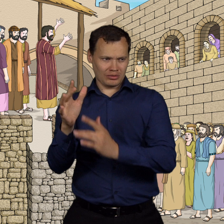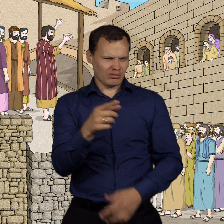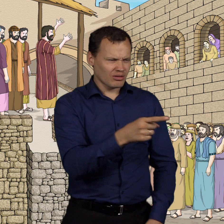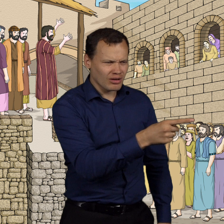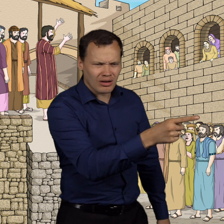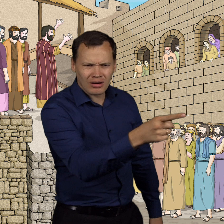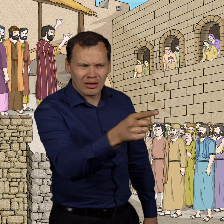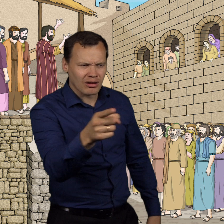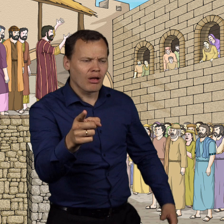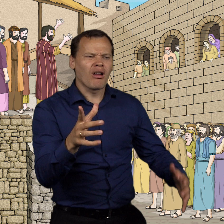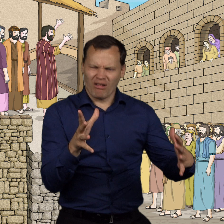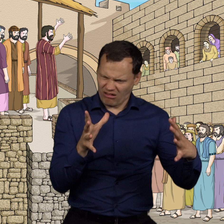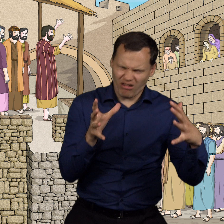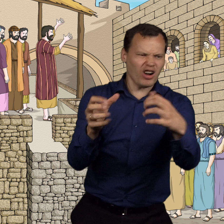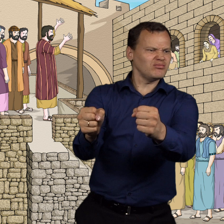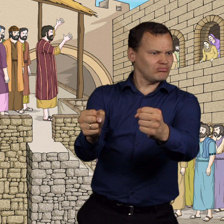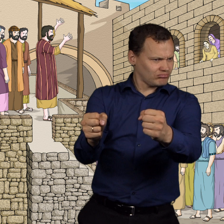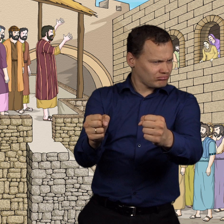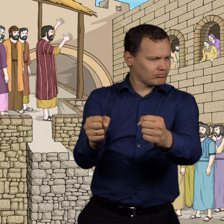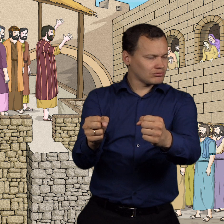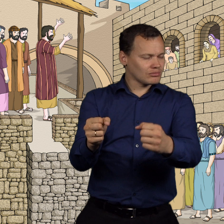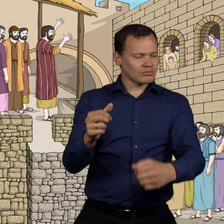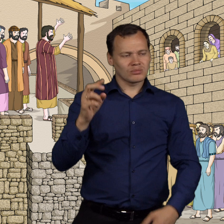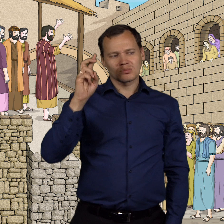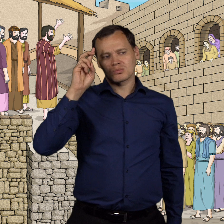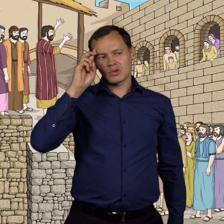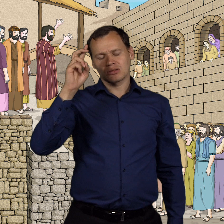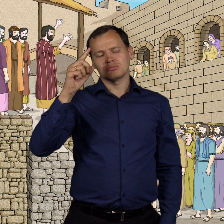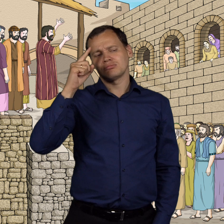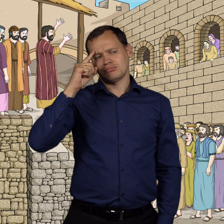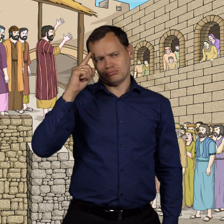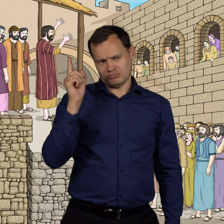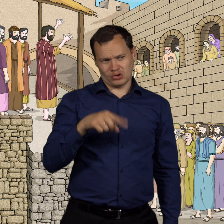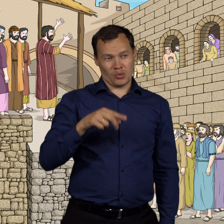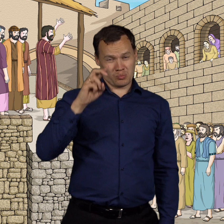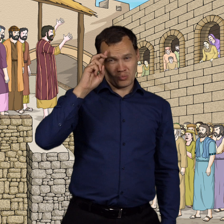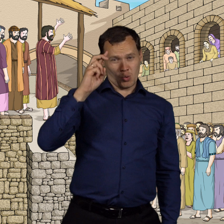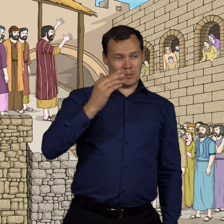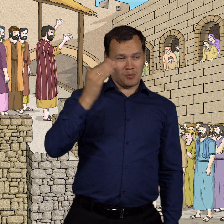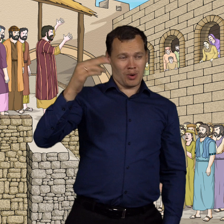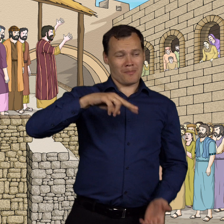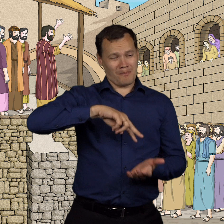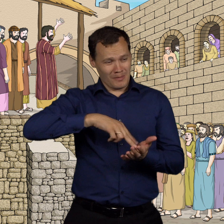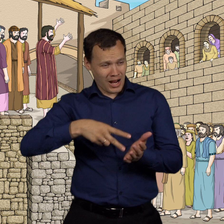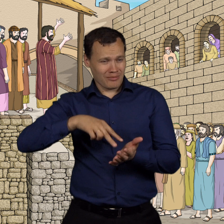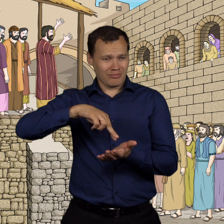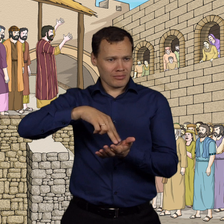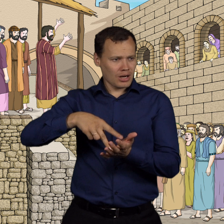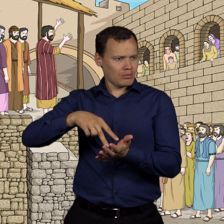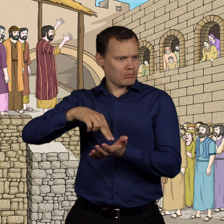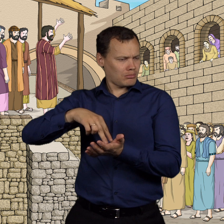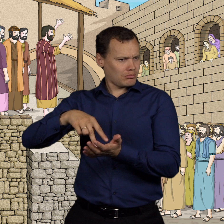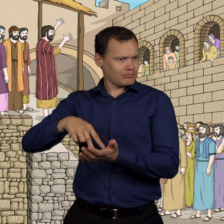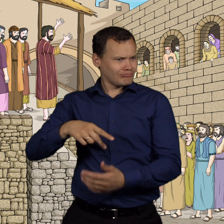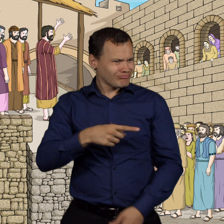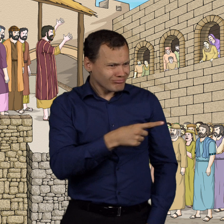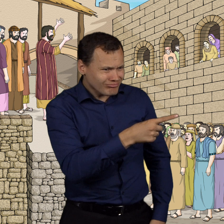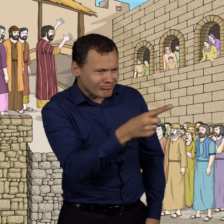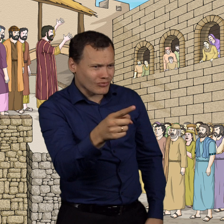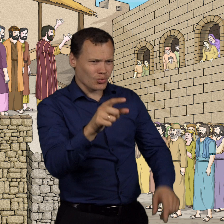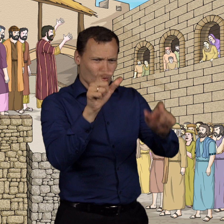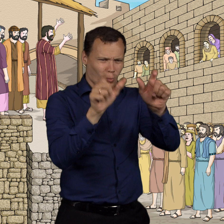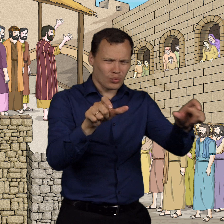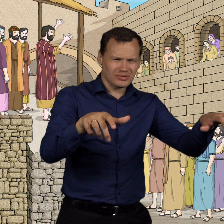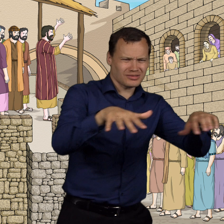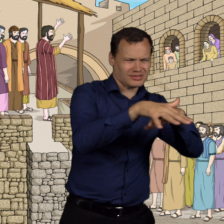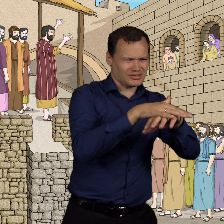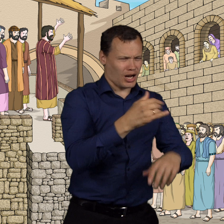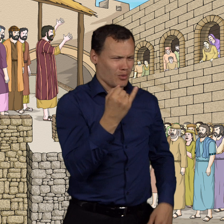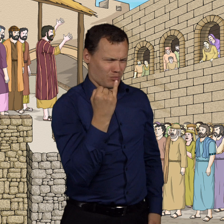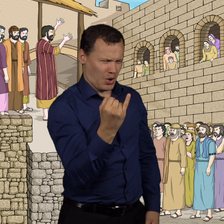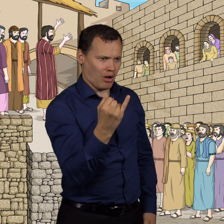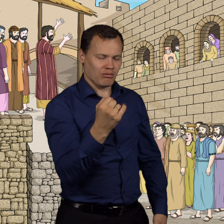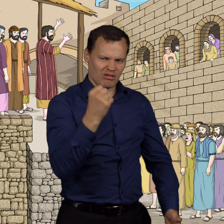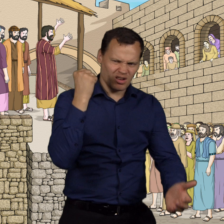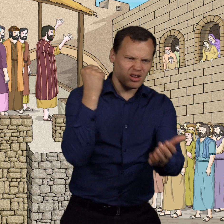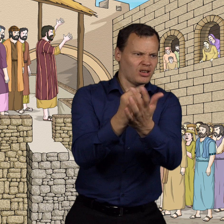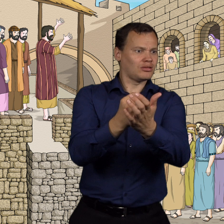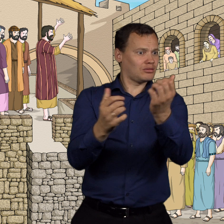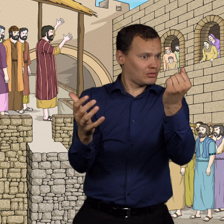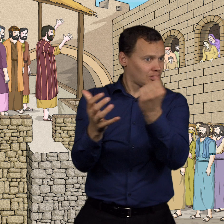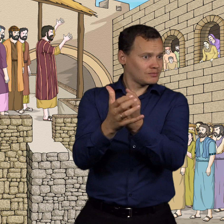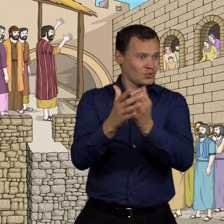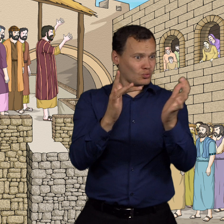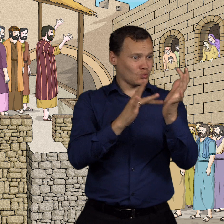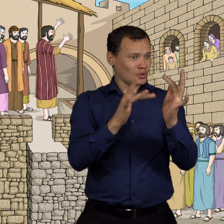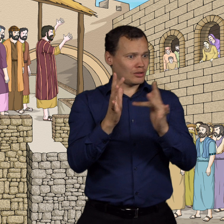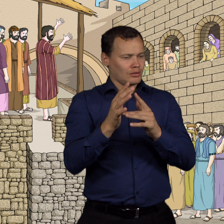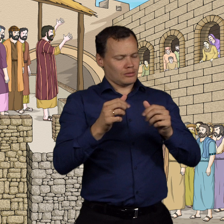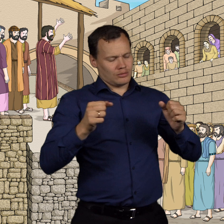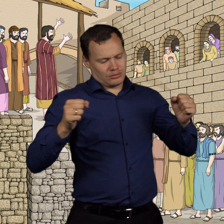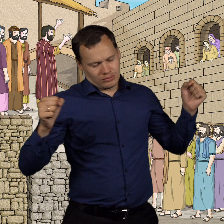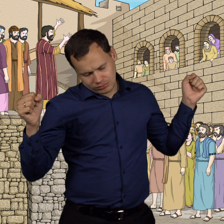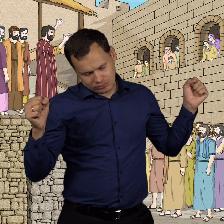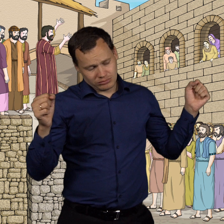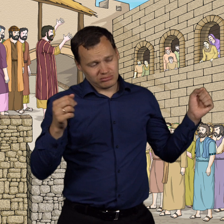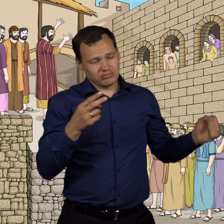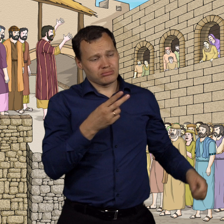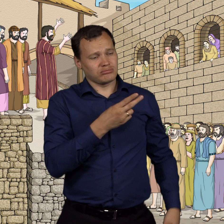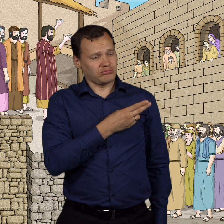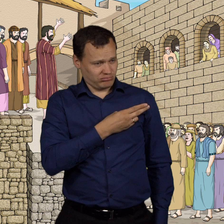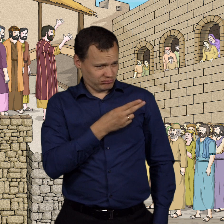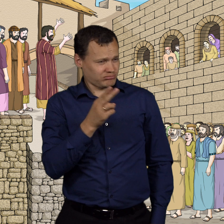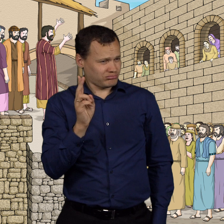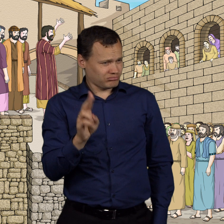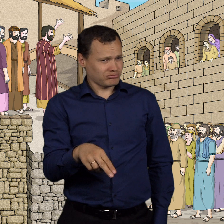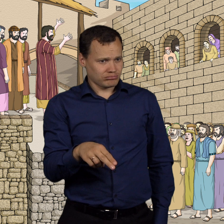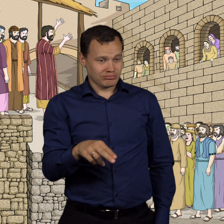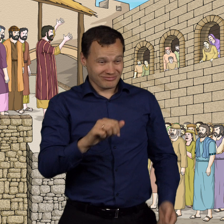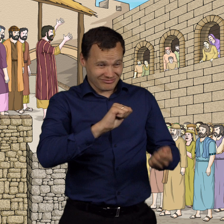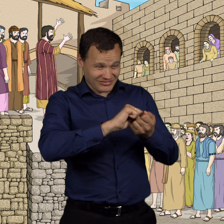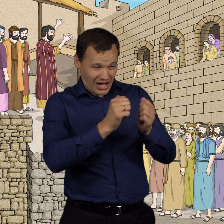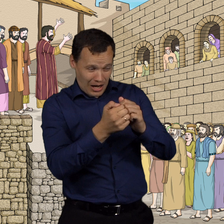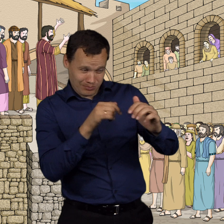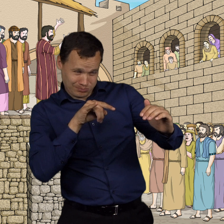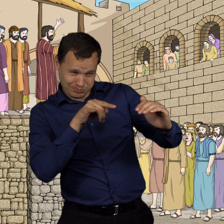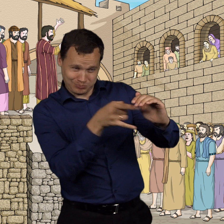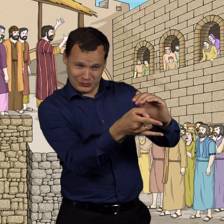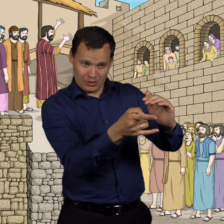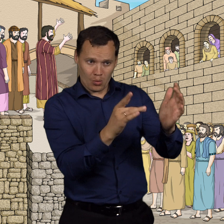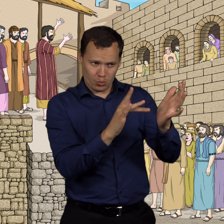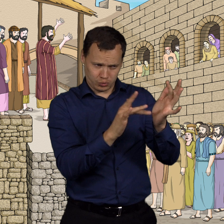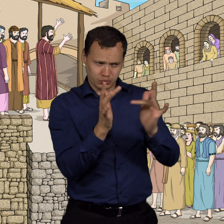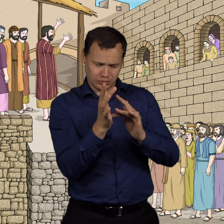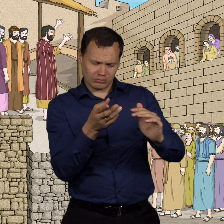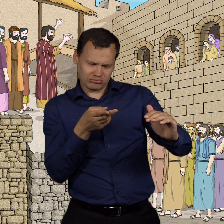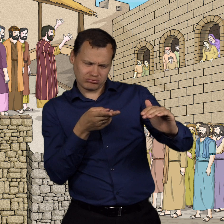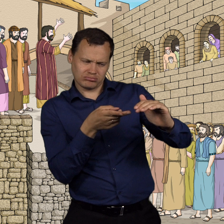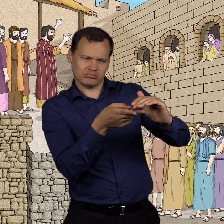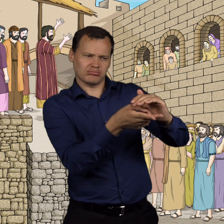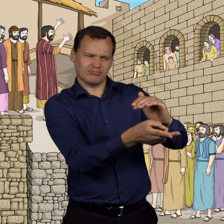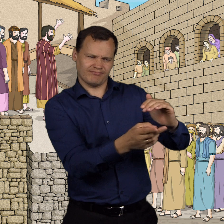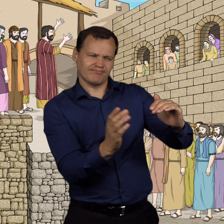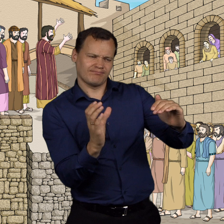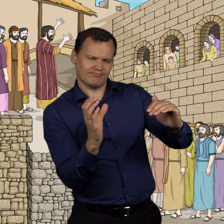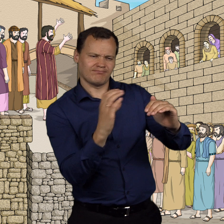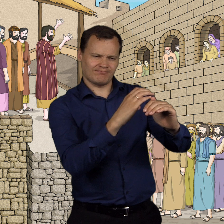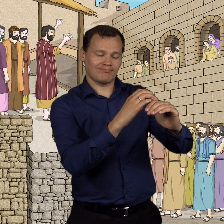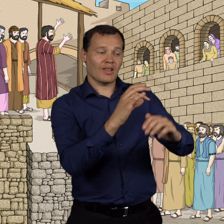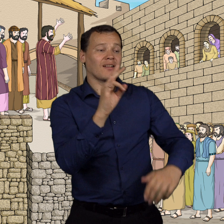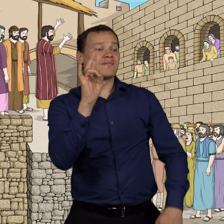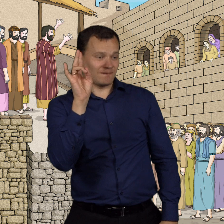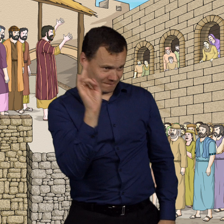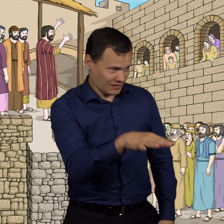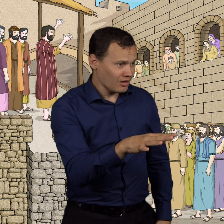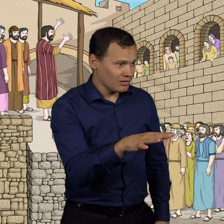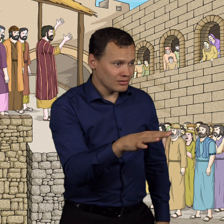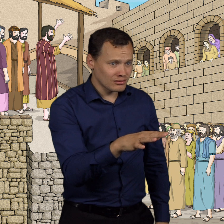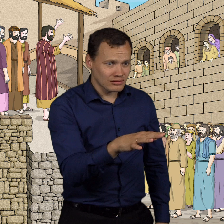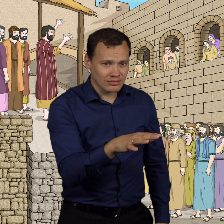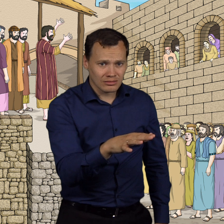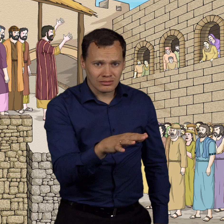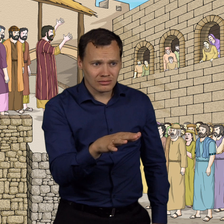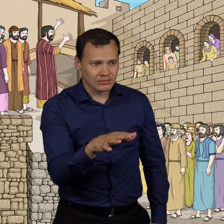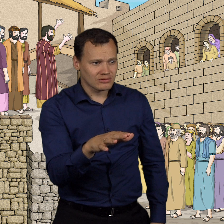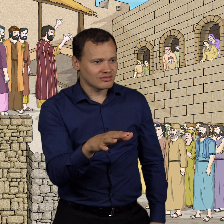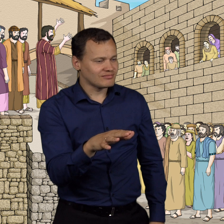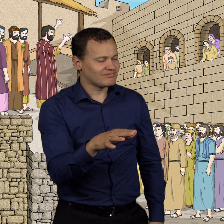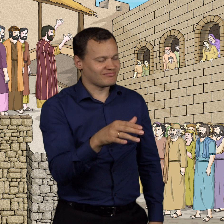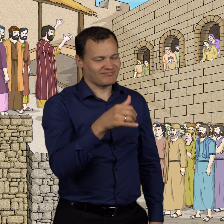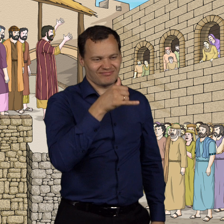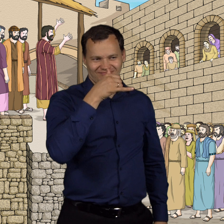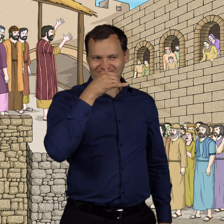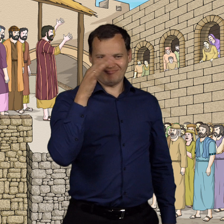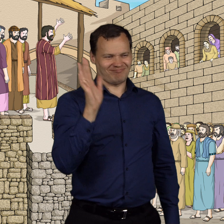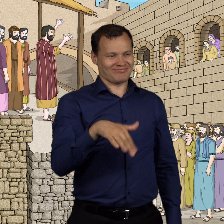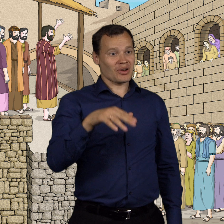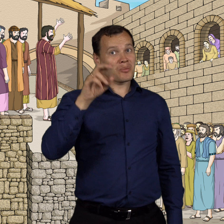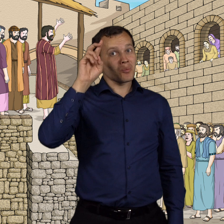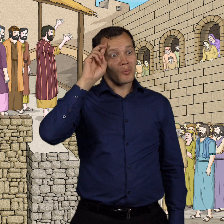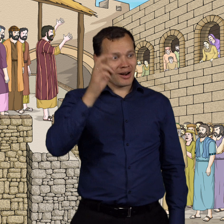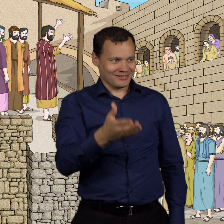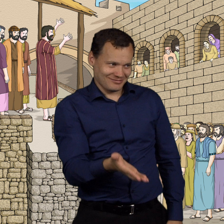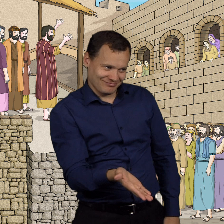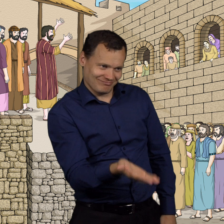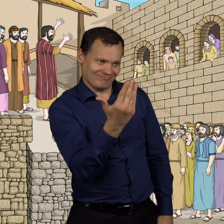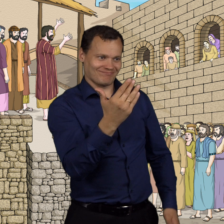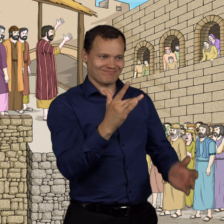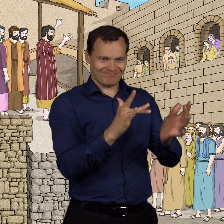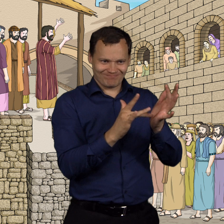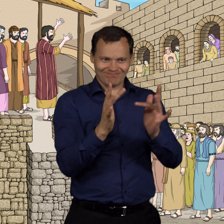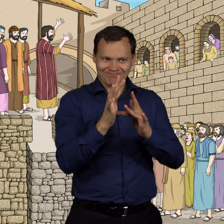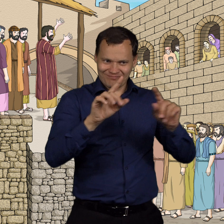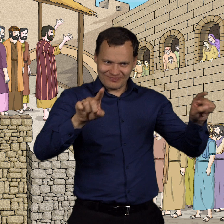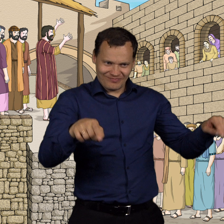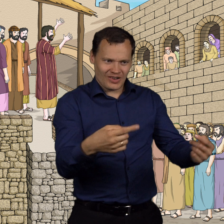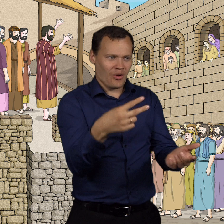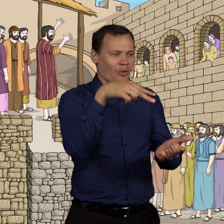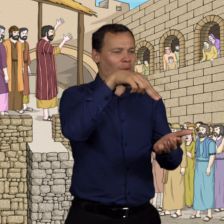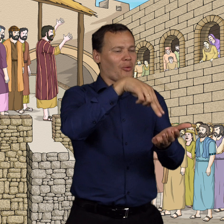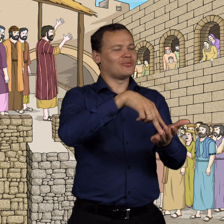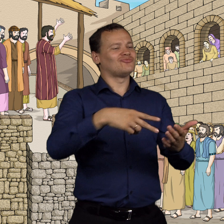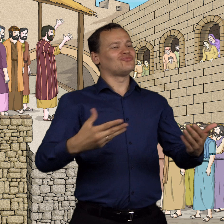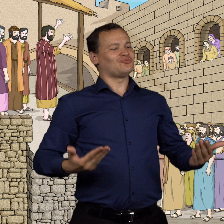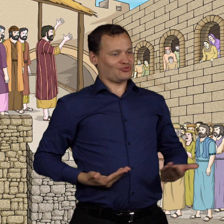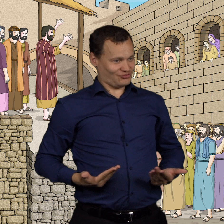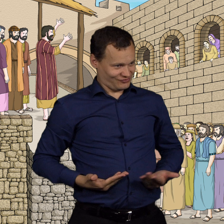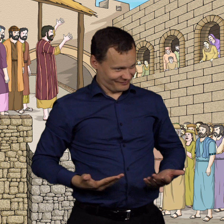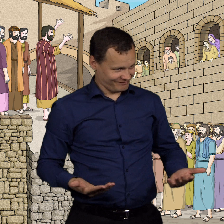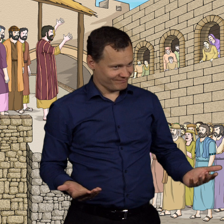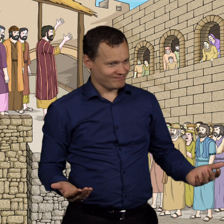He was delivered up by God’s set plan and foreknowledge, and you, by the hands of the lawless, put Him to death by nailing Him to the cross.